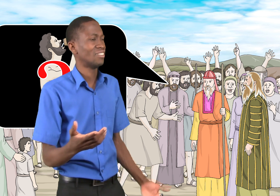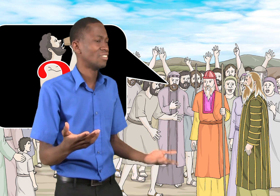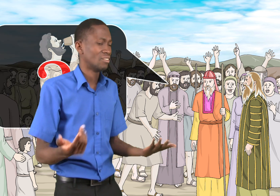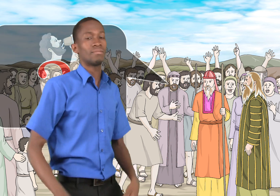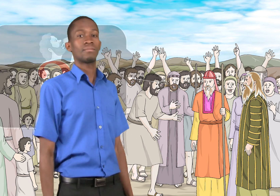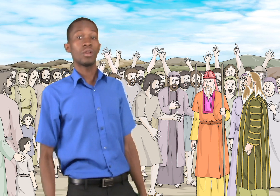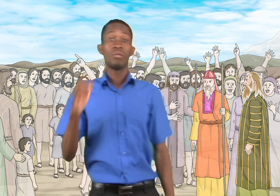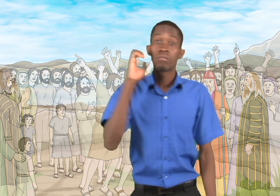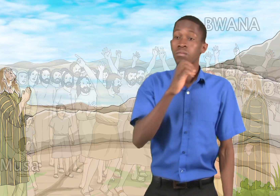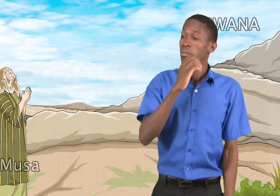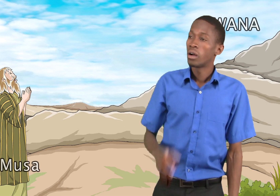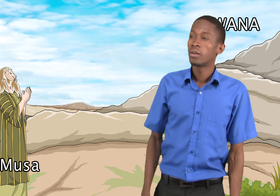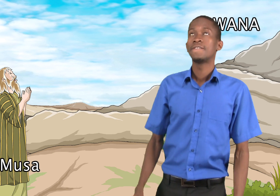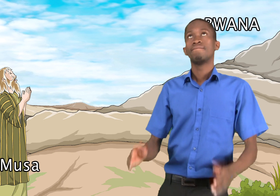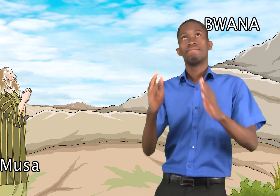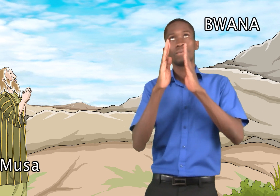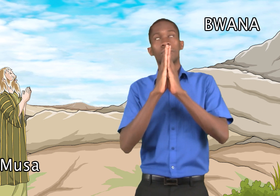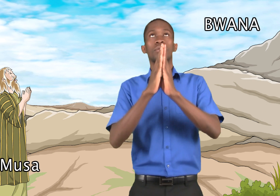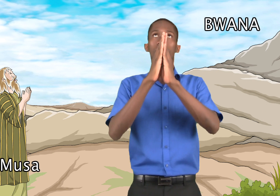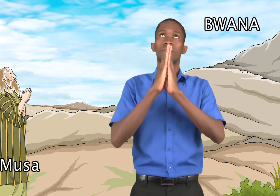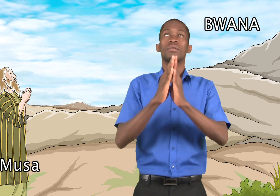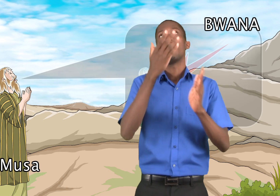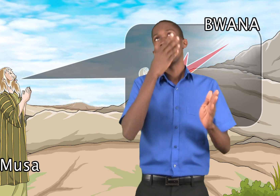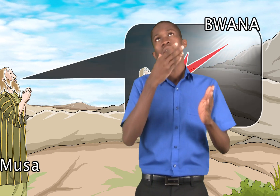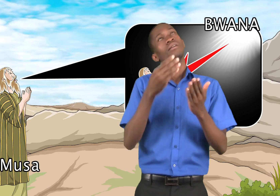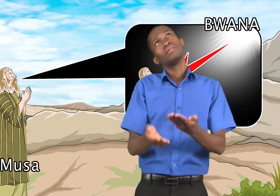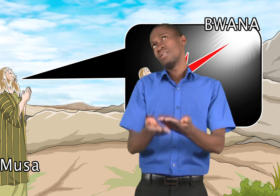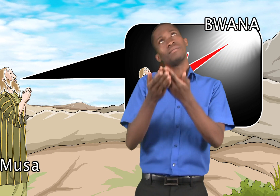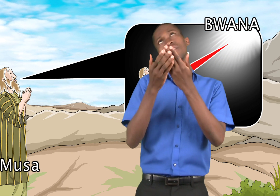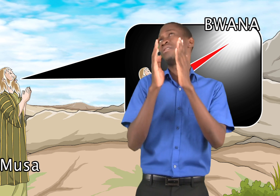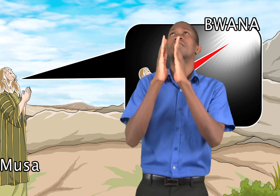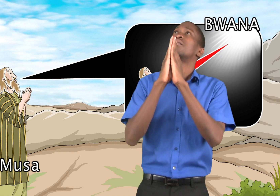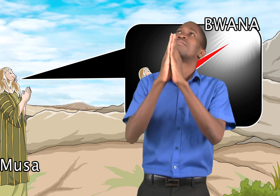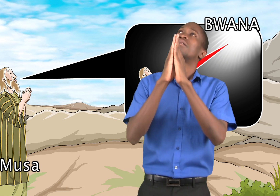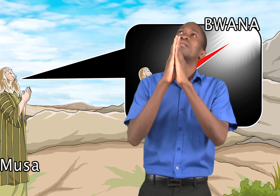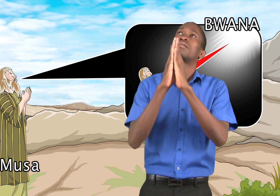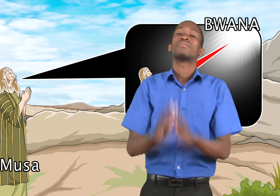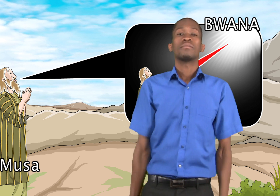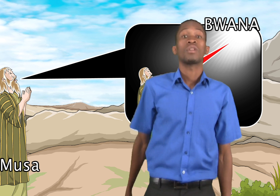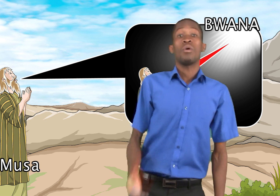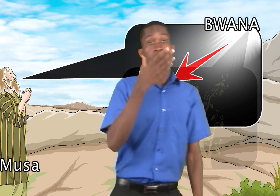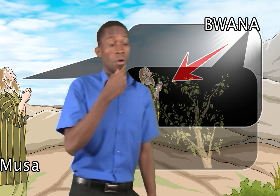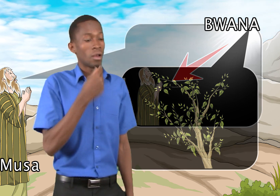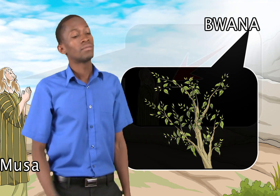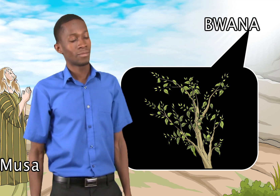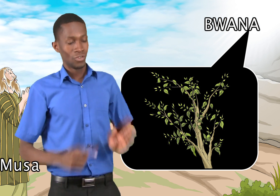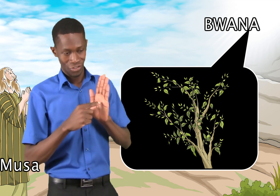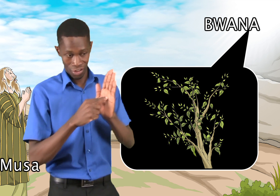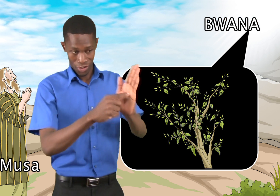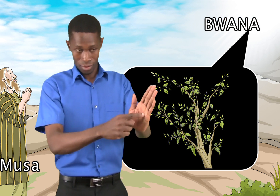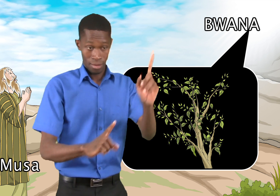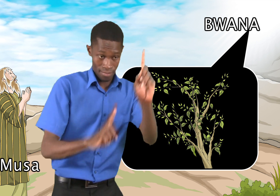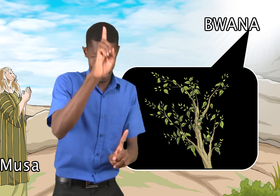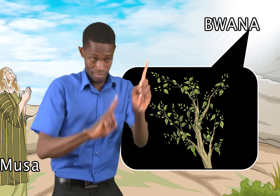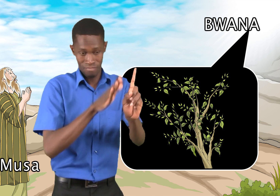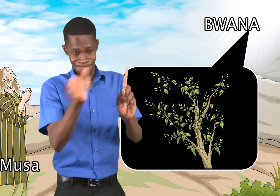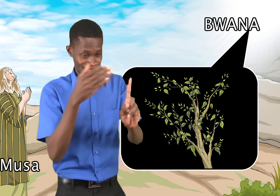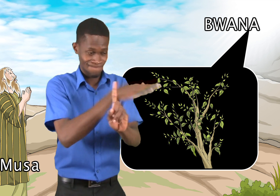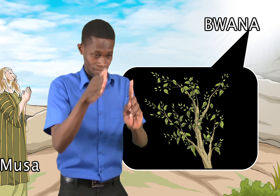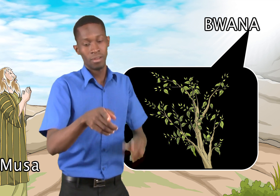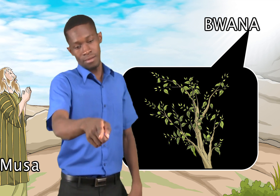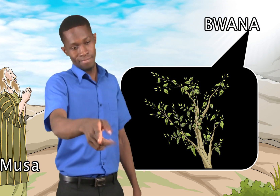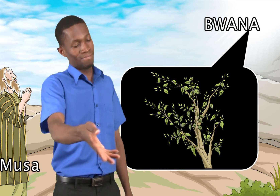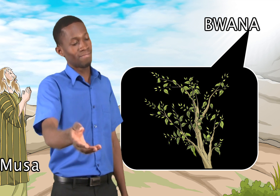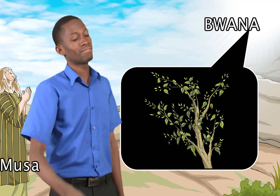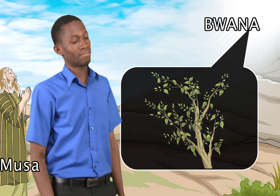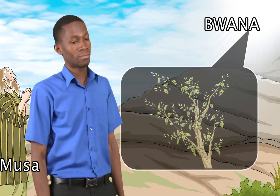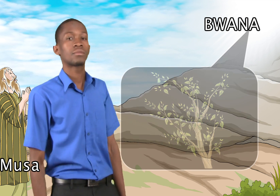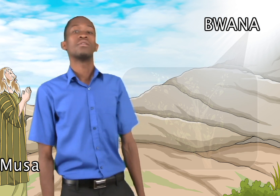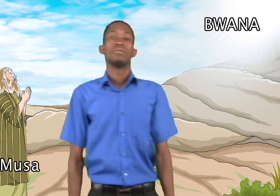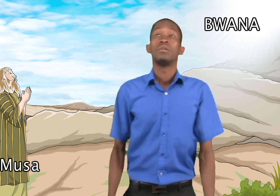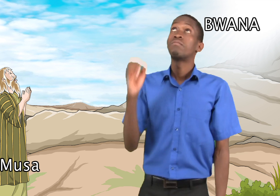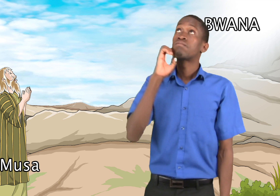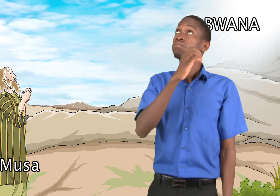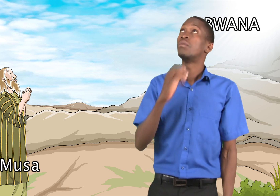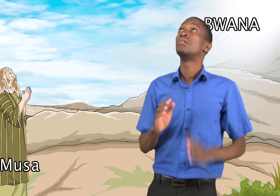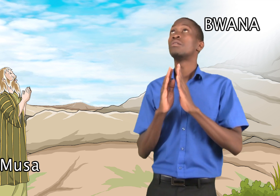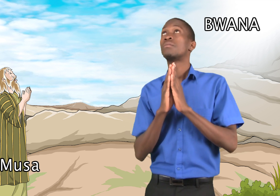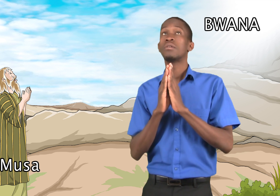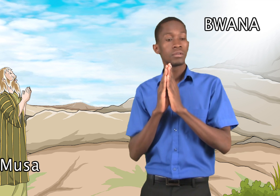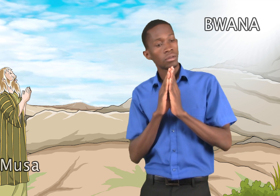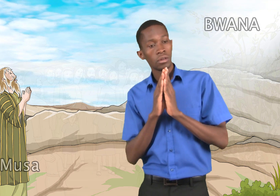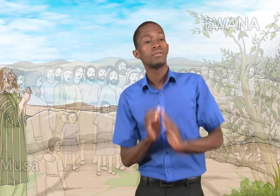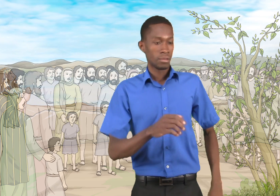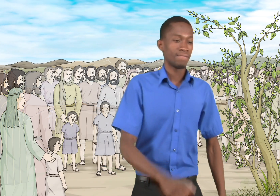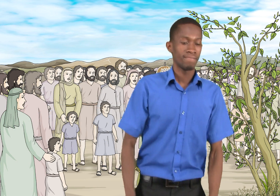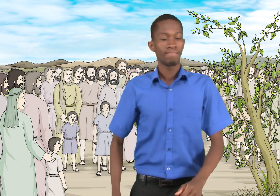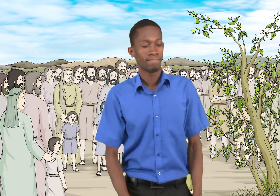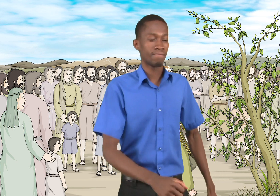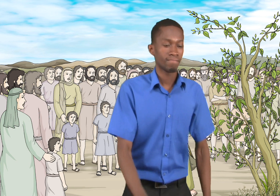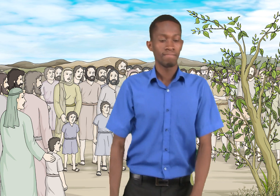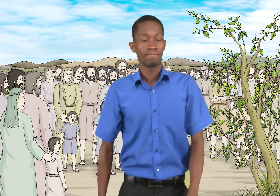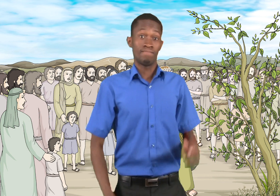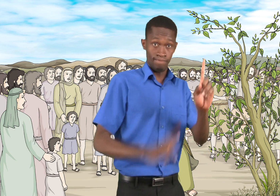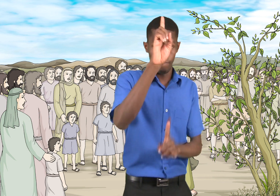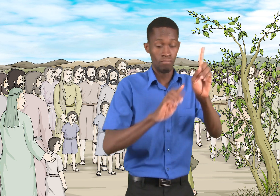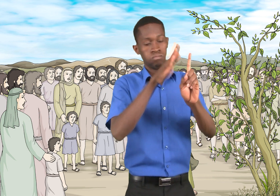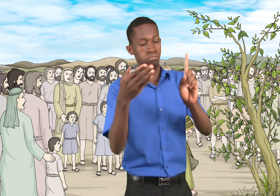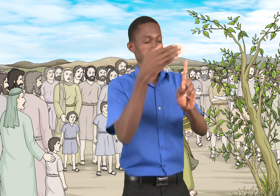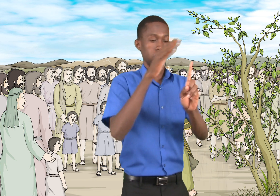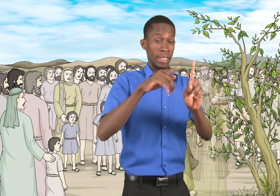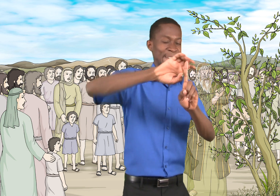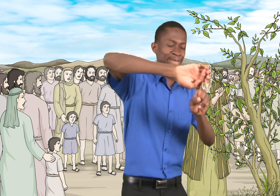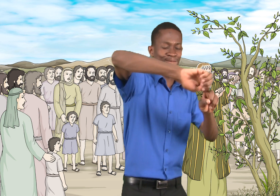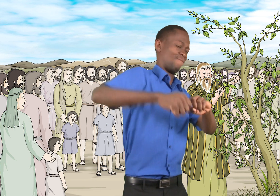And Moses cried out to the LORD, and the LORD showed him a log.